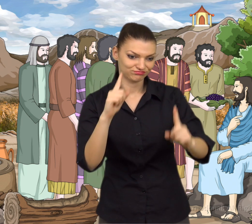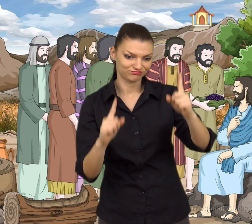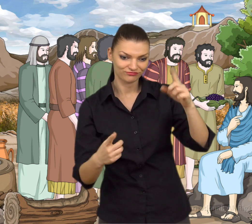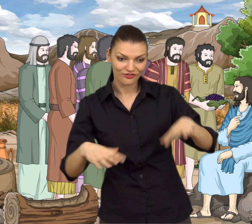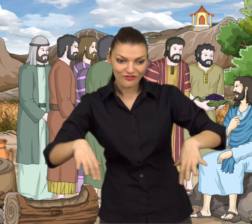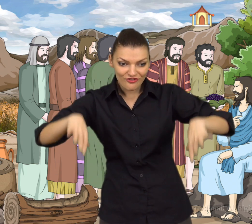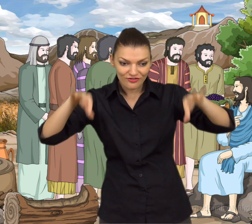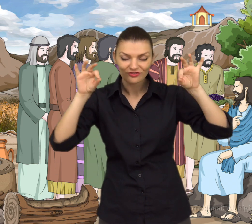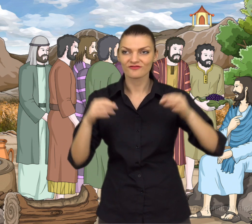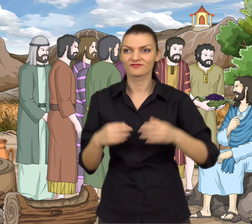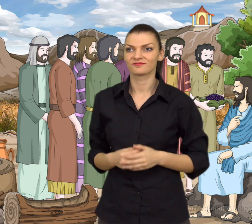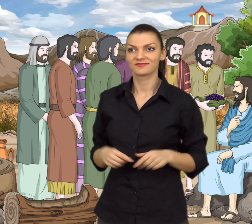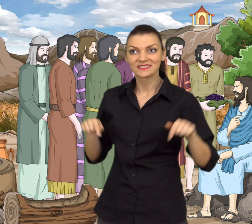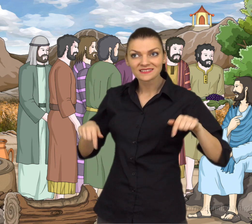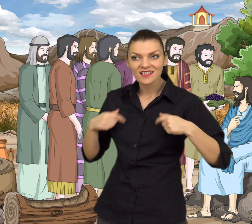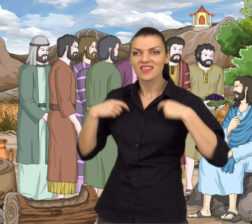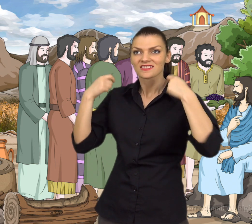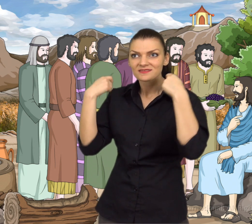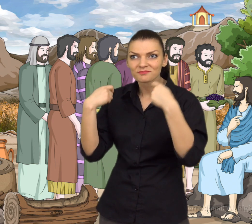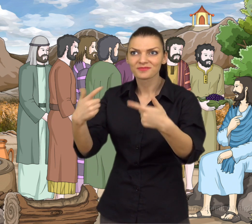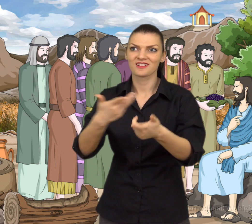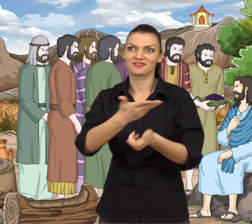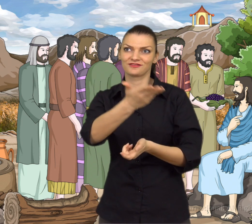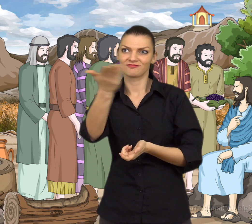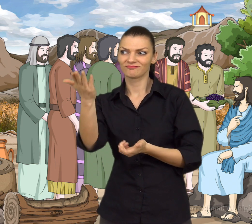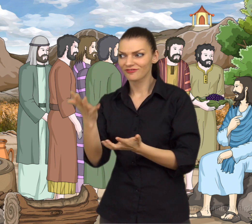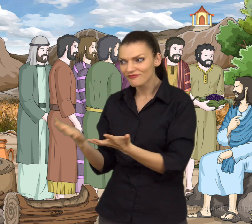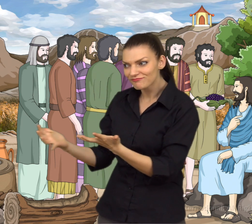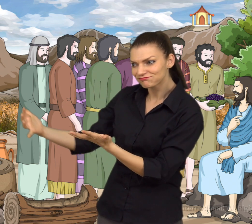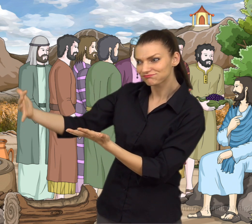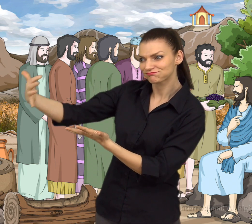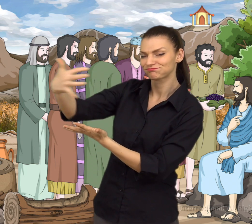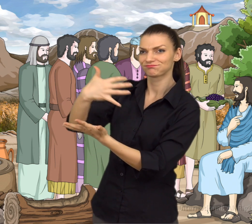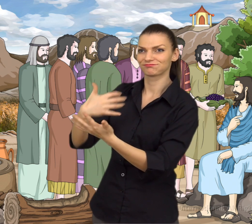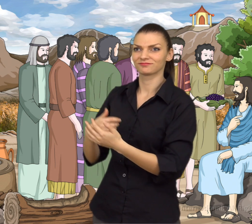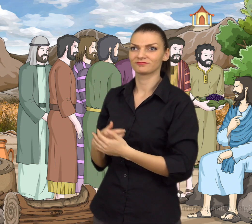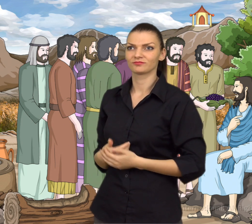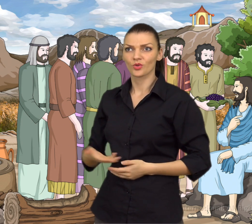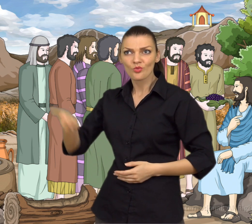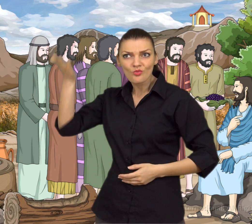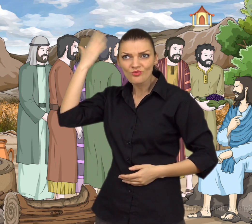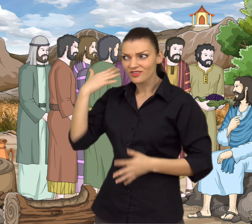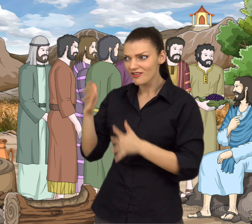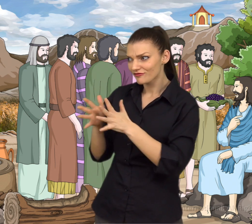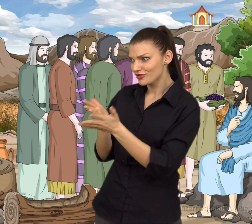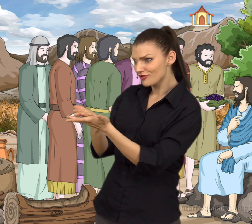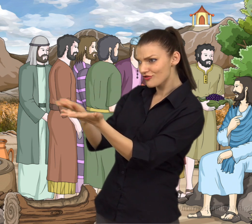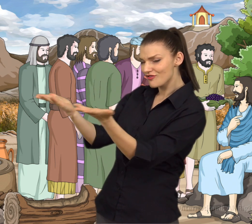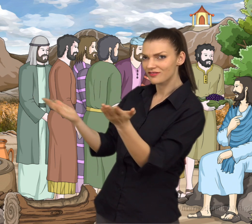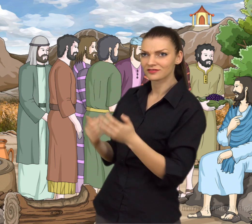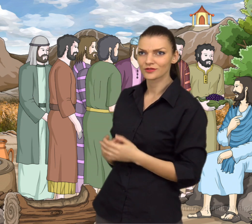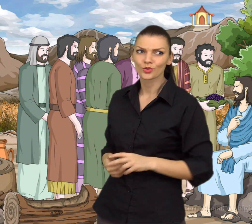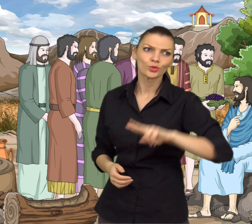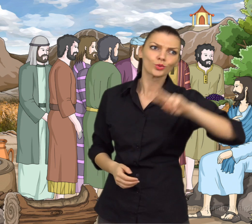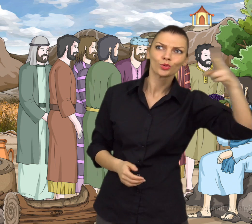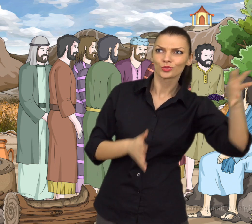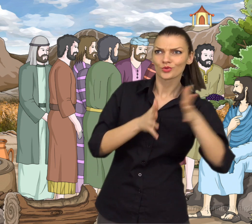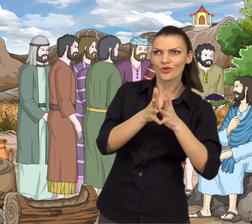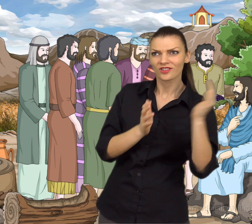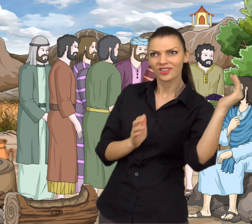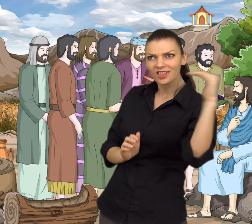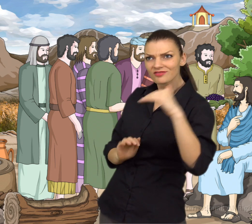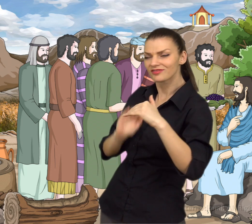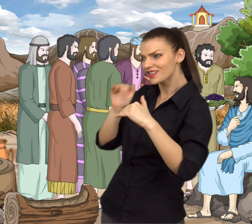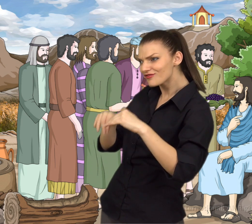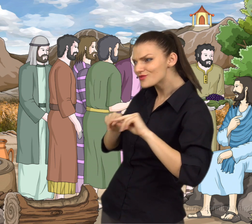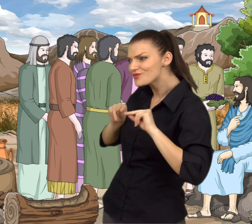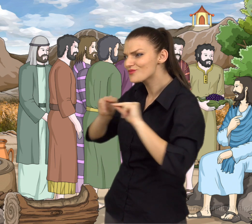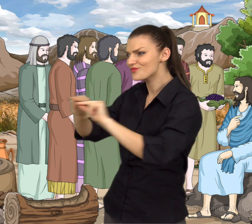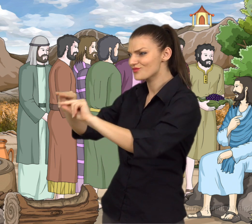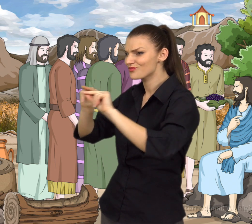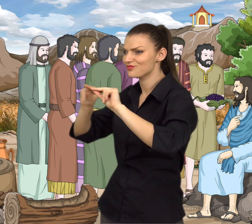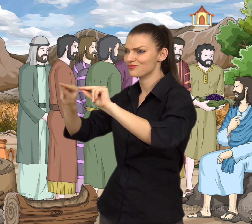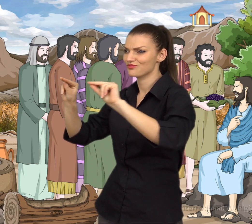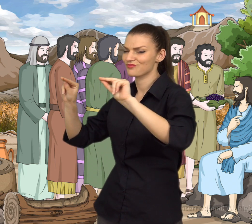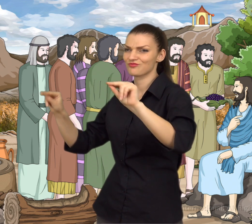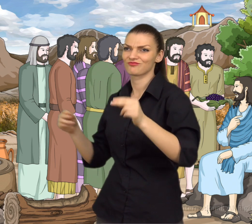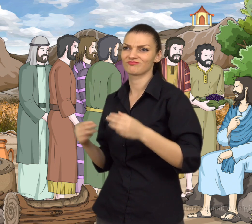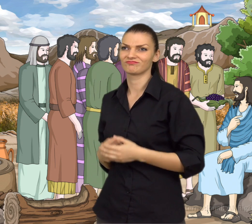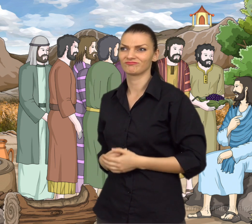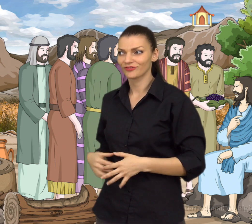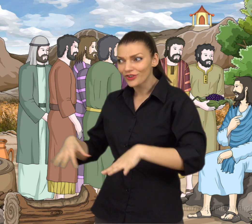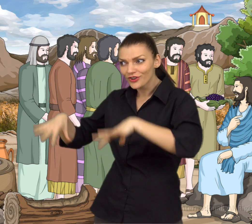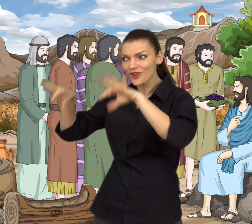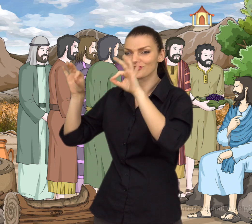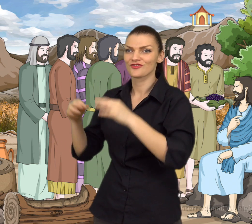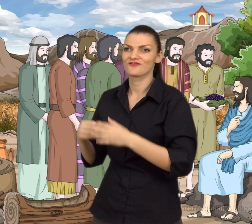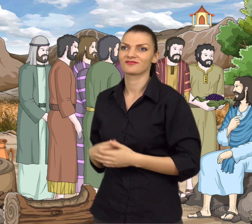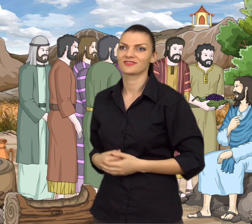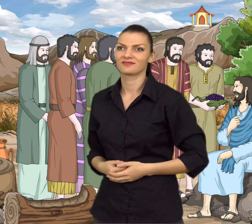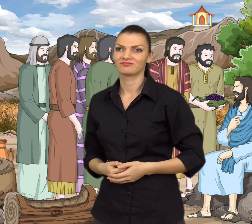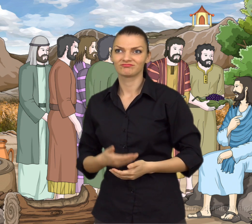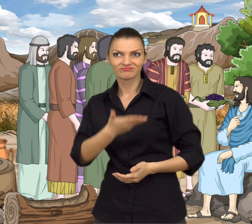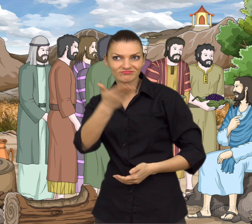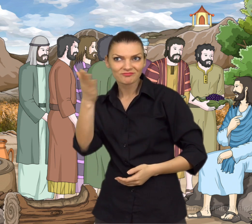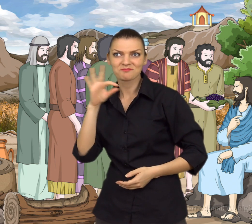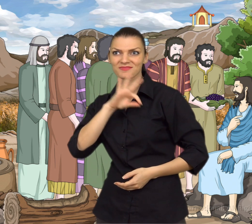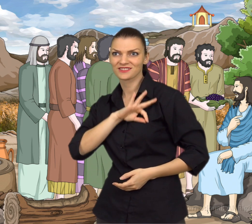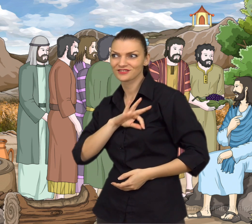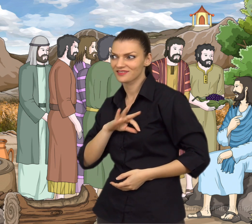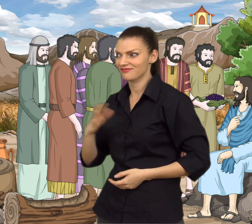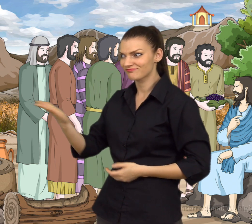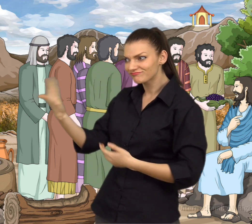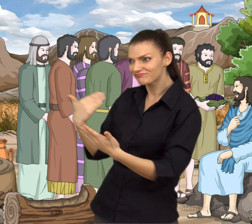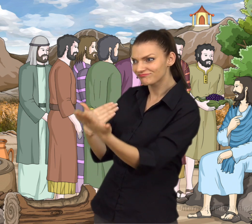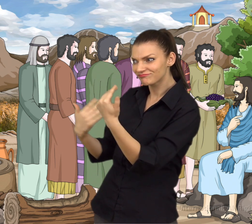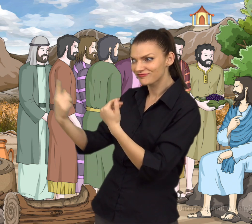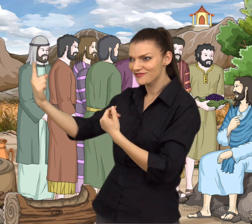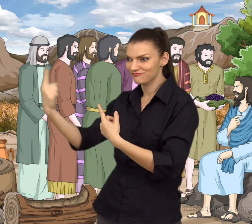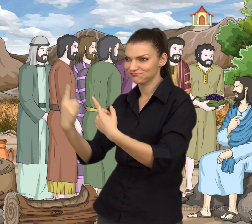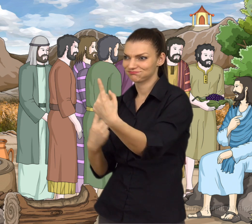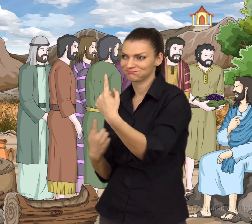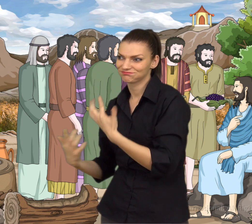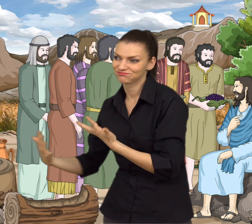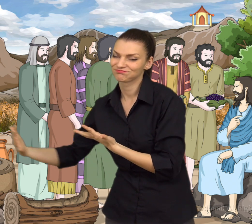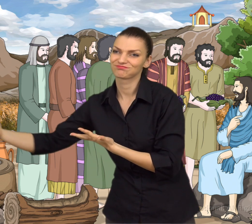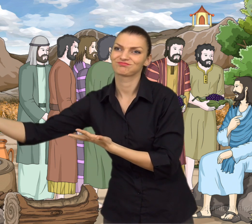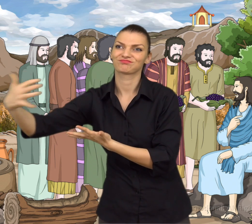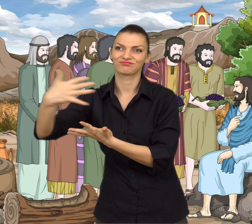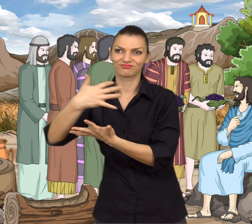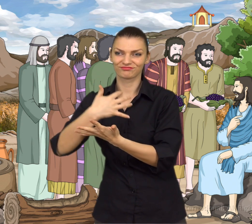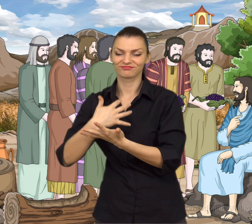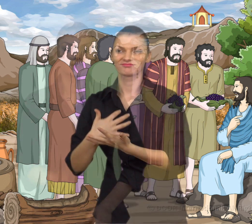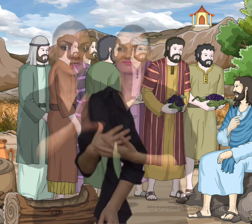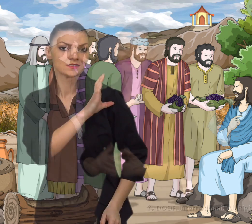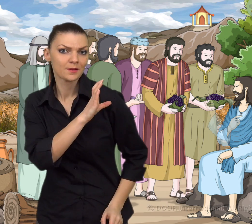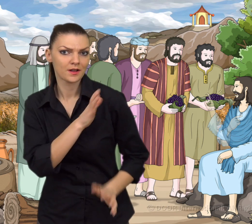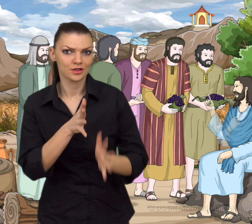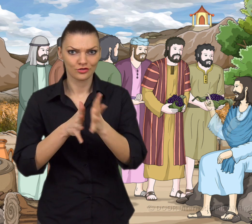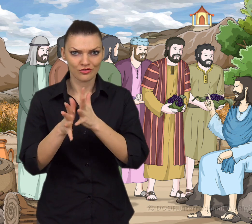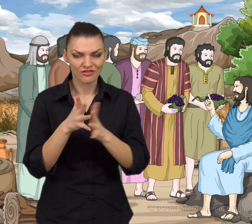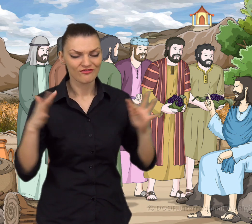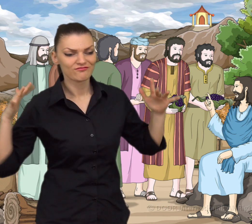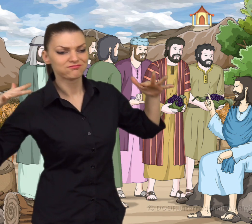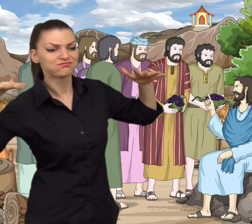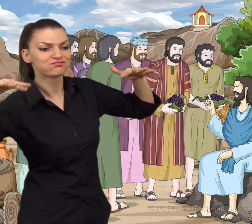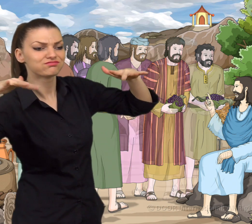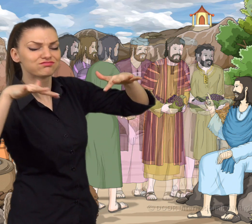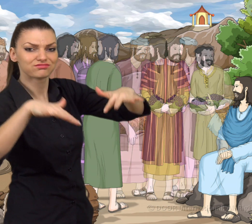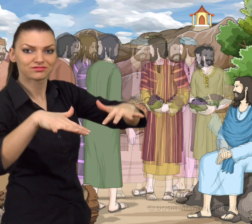Many of the Samaritans from that town believed in Jesus because of the woman’s testimony, “He told me everything I ever did.”